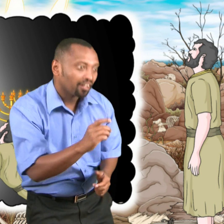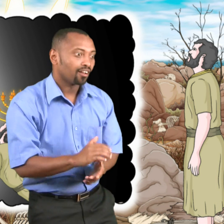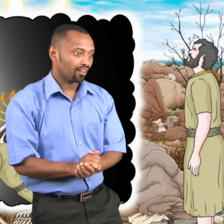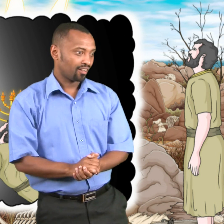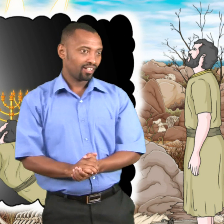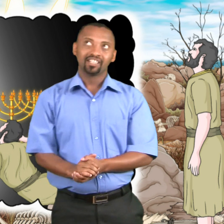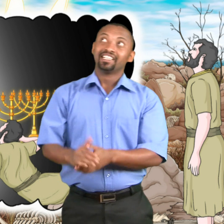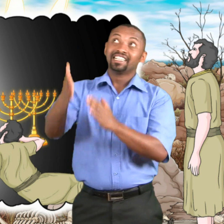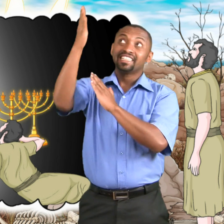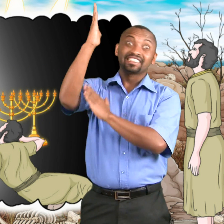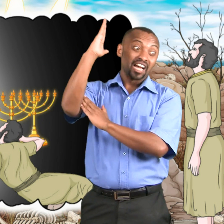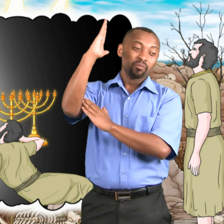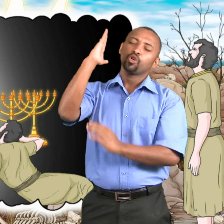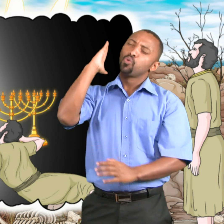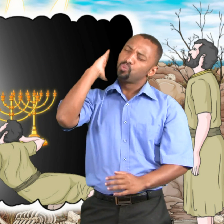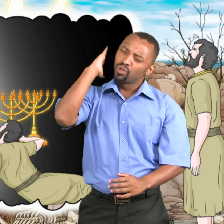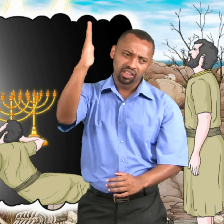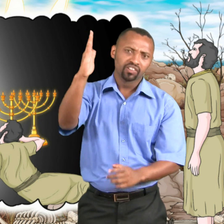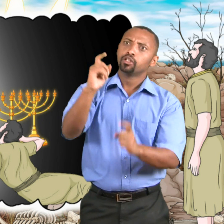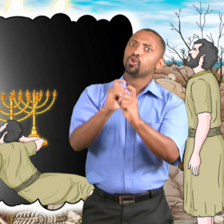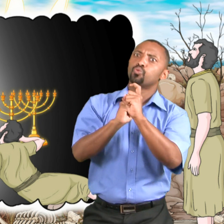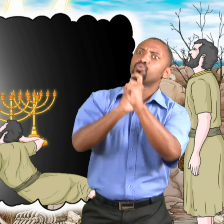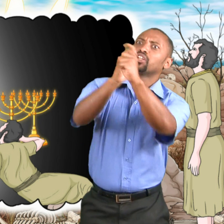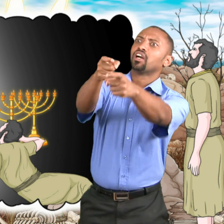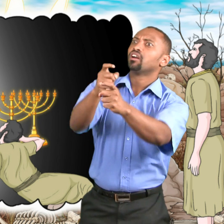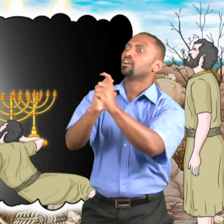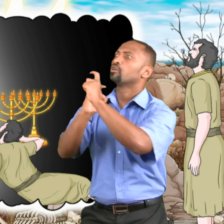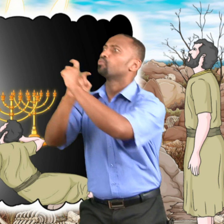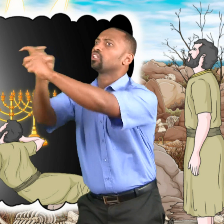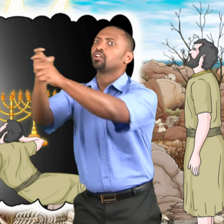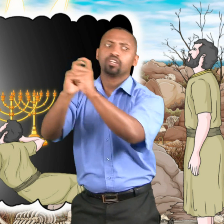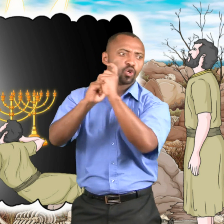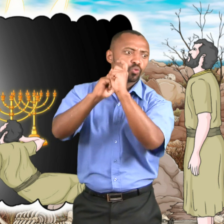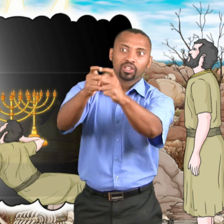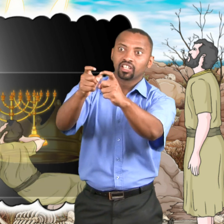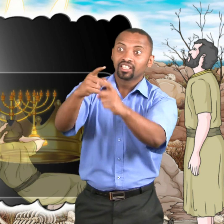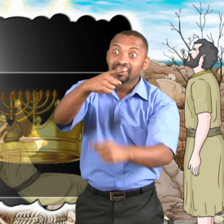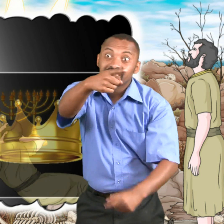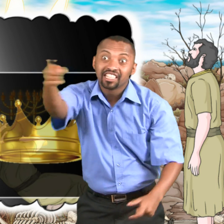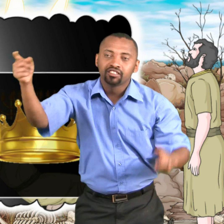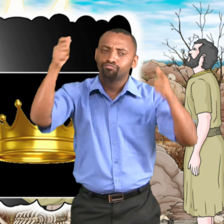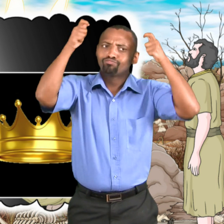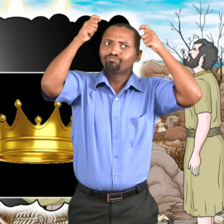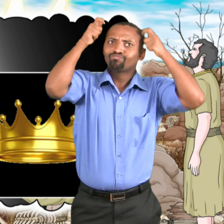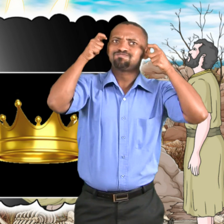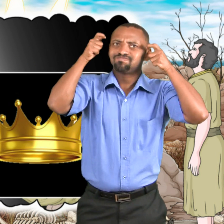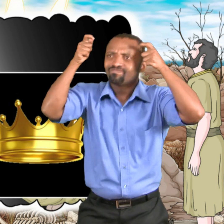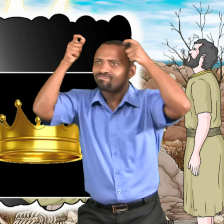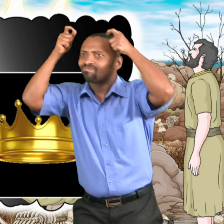I am coming soon.